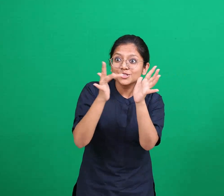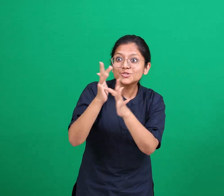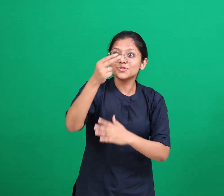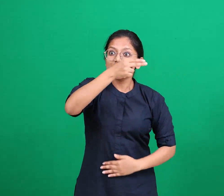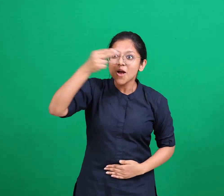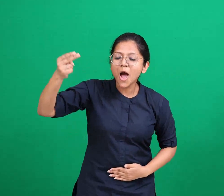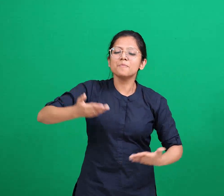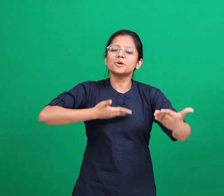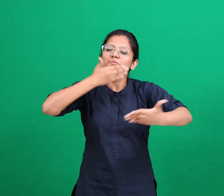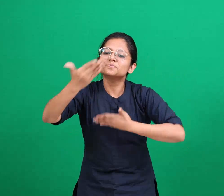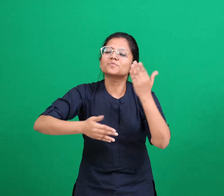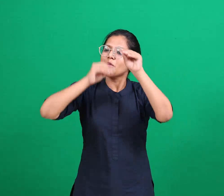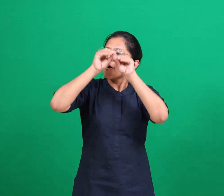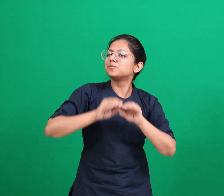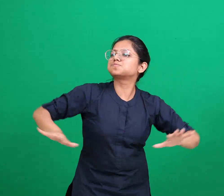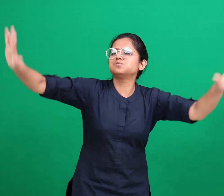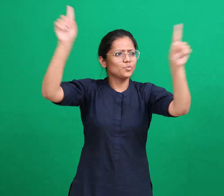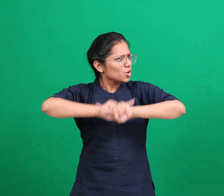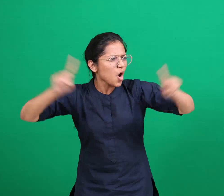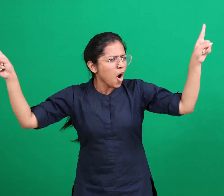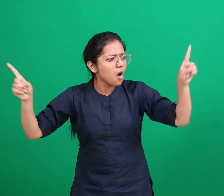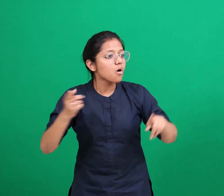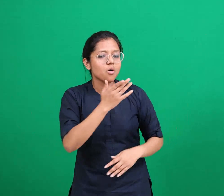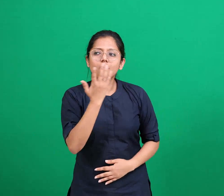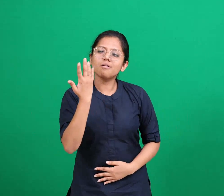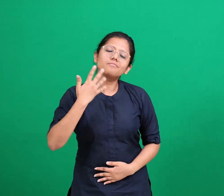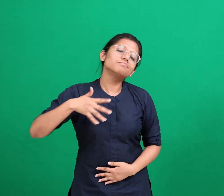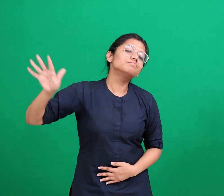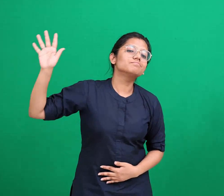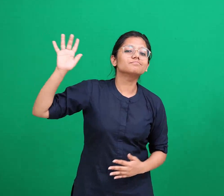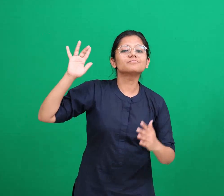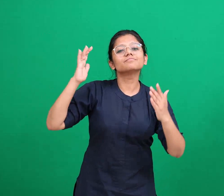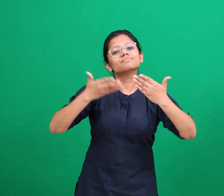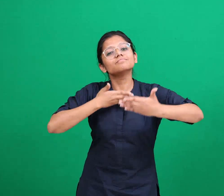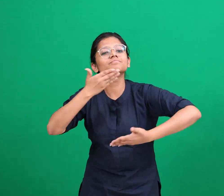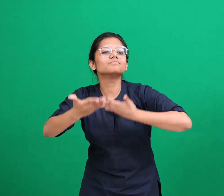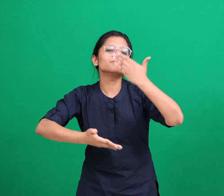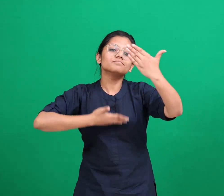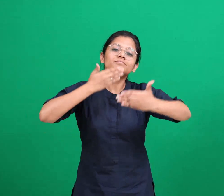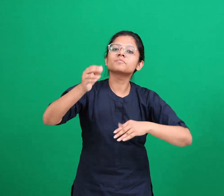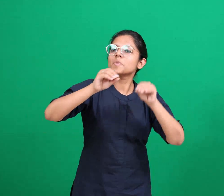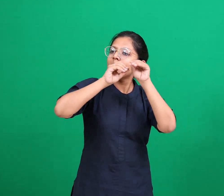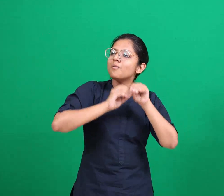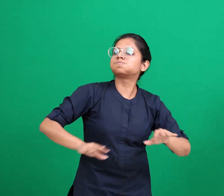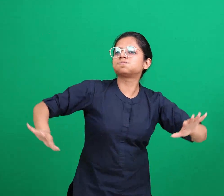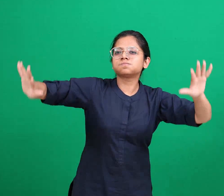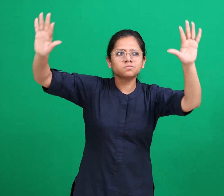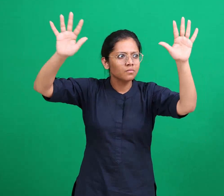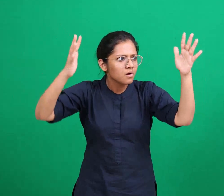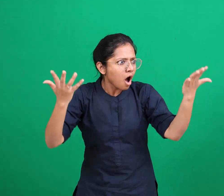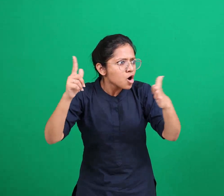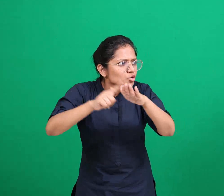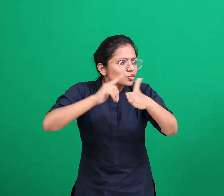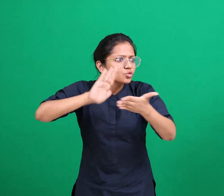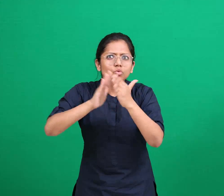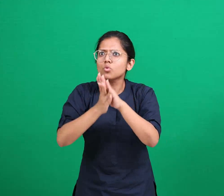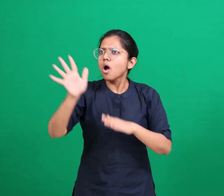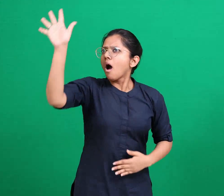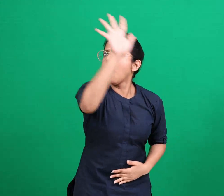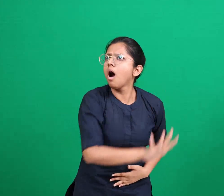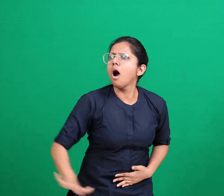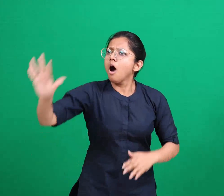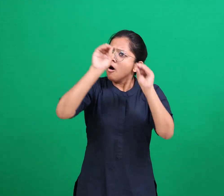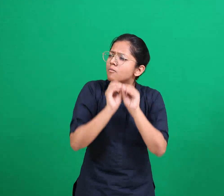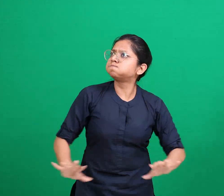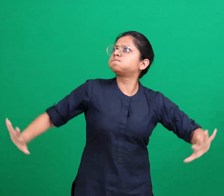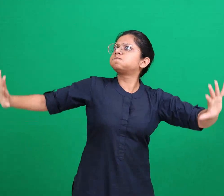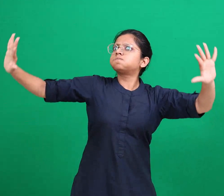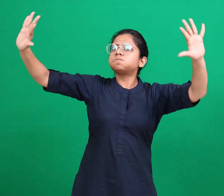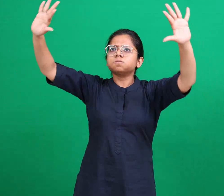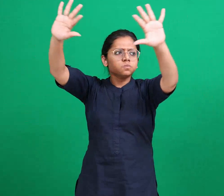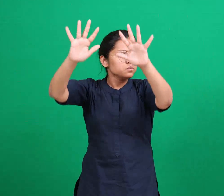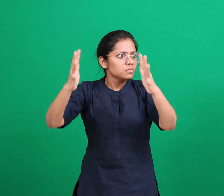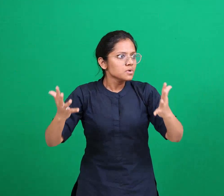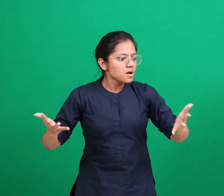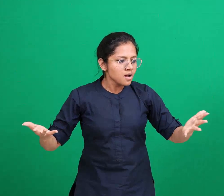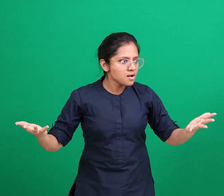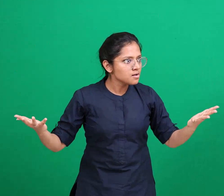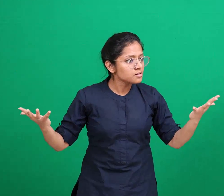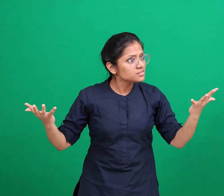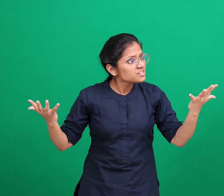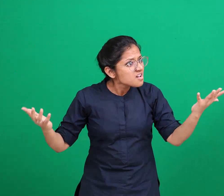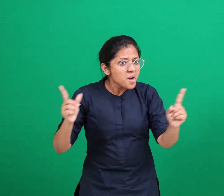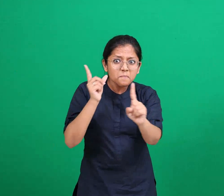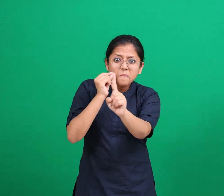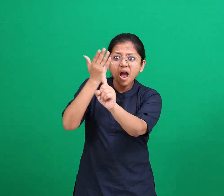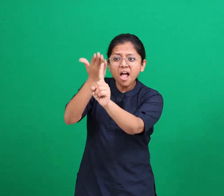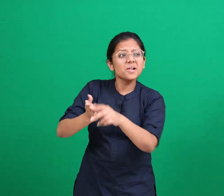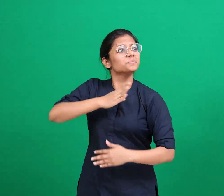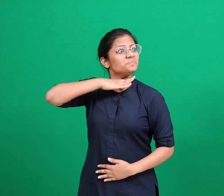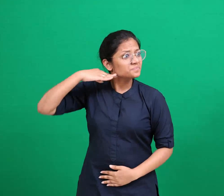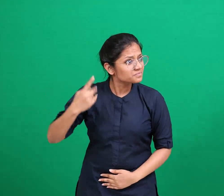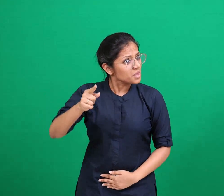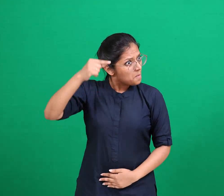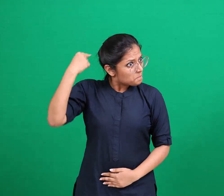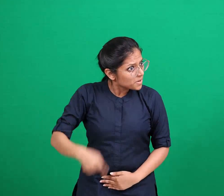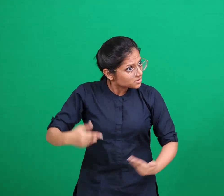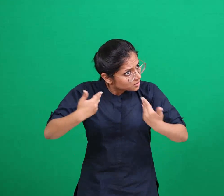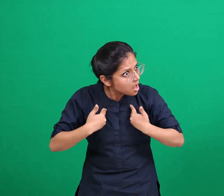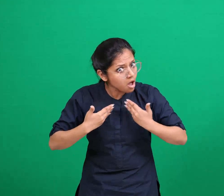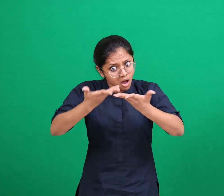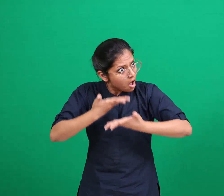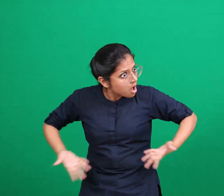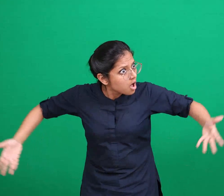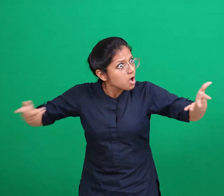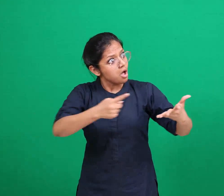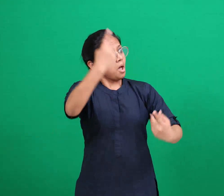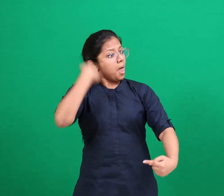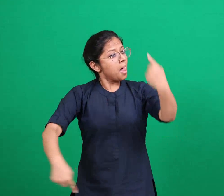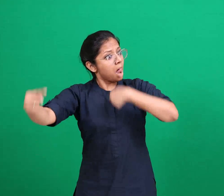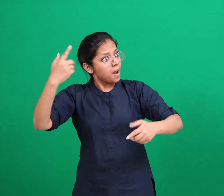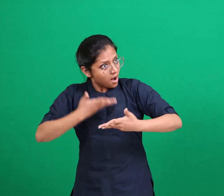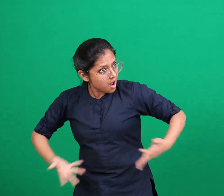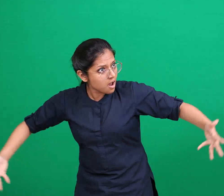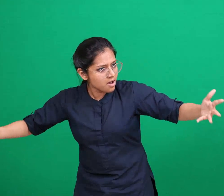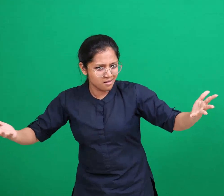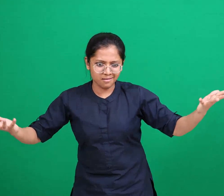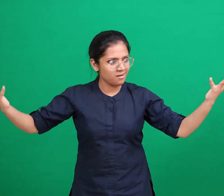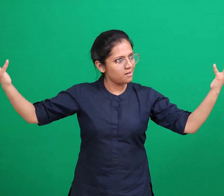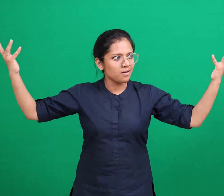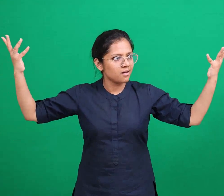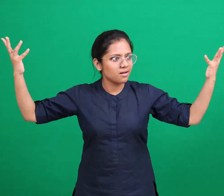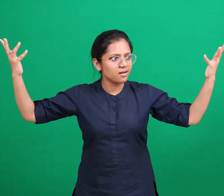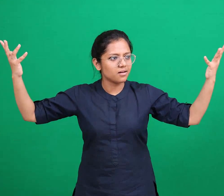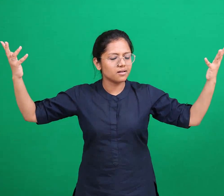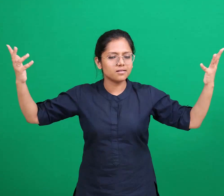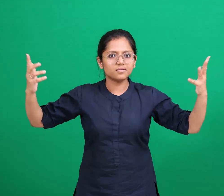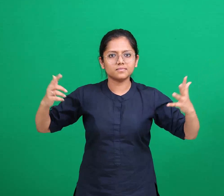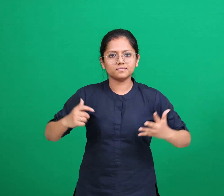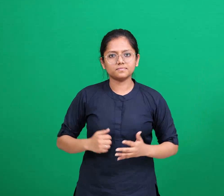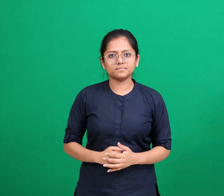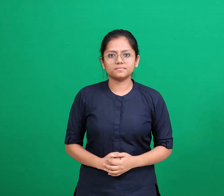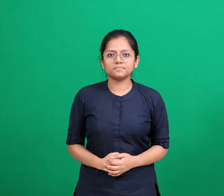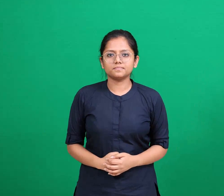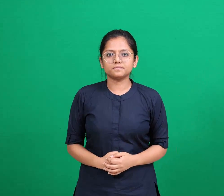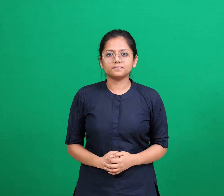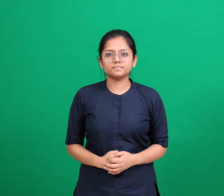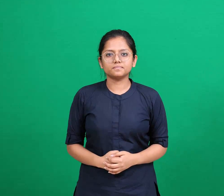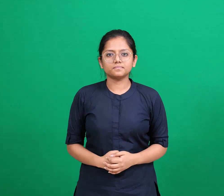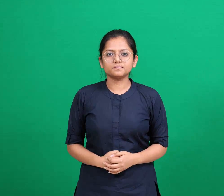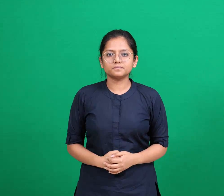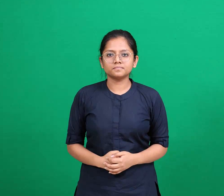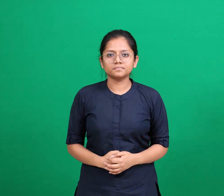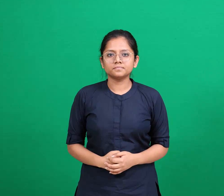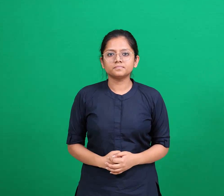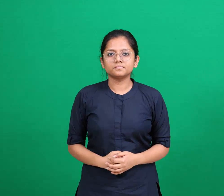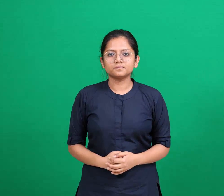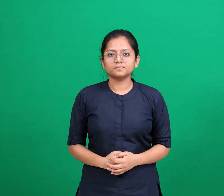" Yet you have filled Jerusalem with your teaching and are determined to make us responsible for this man's blood."